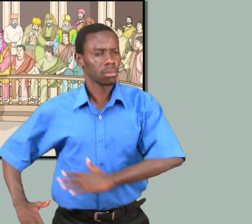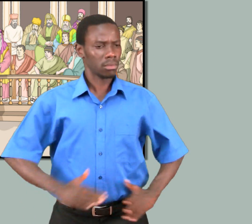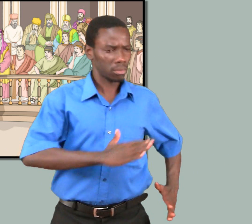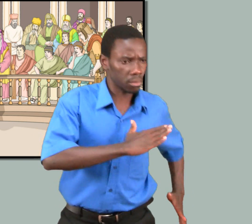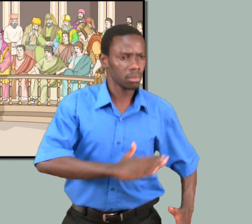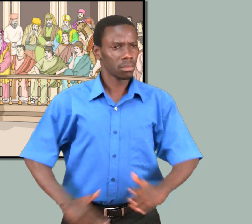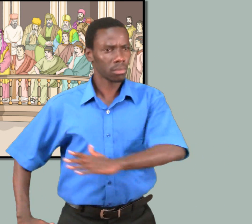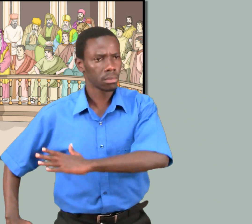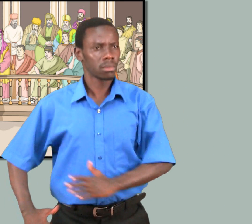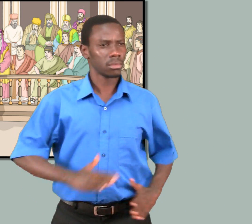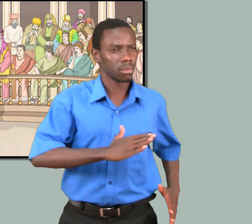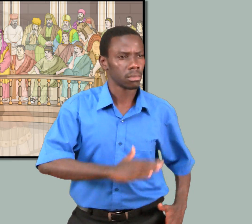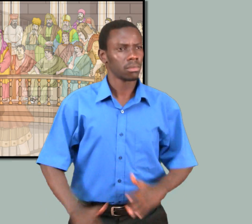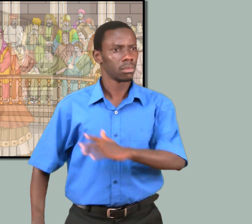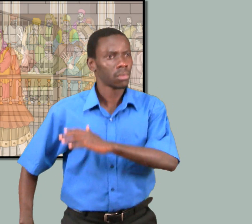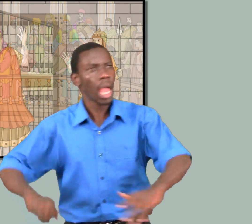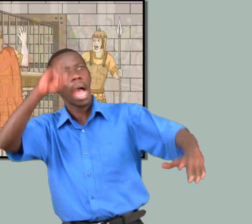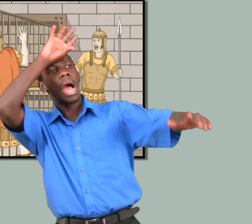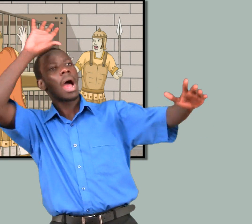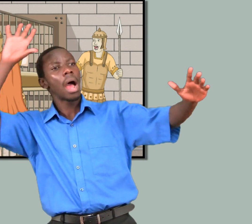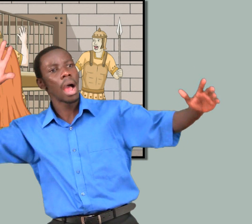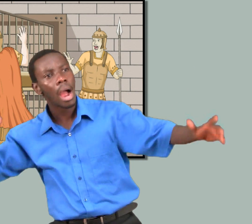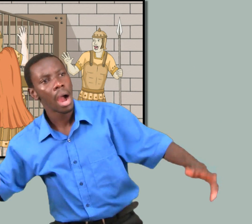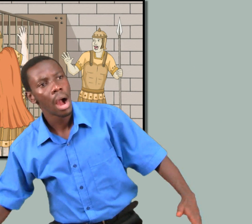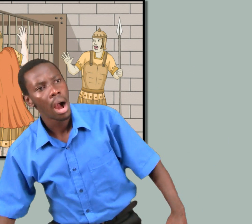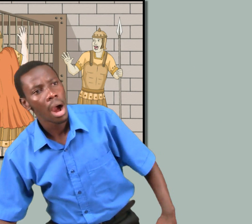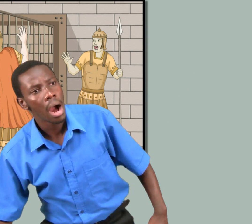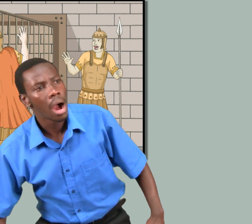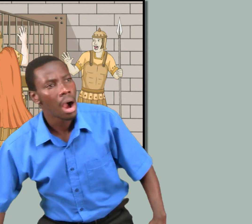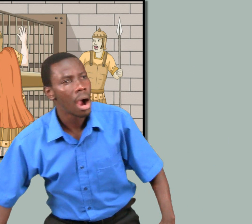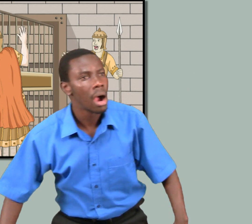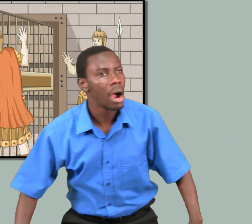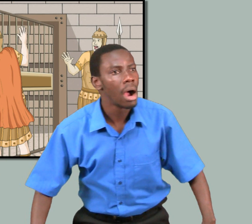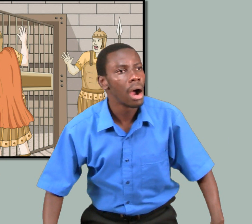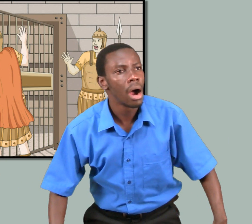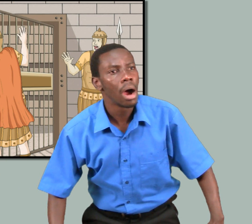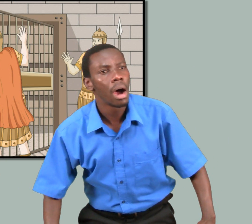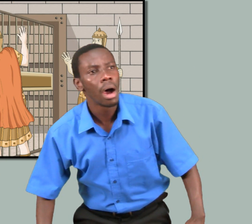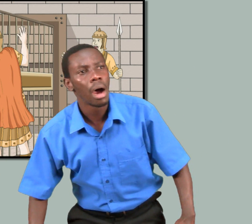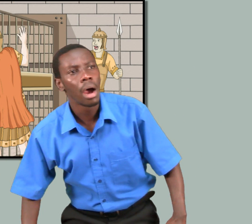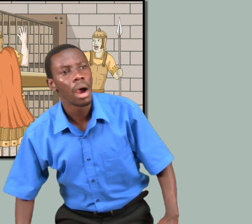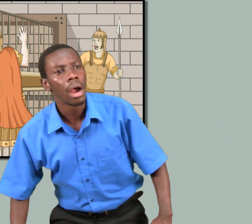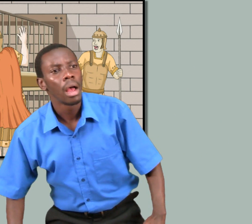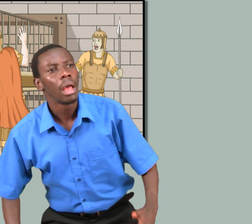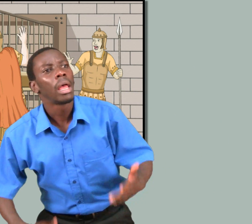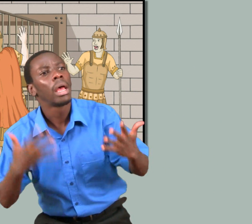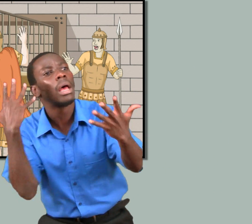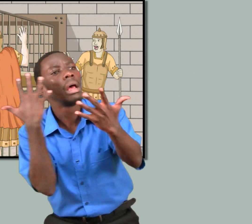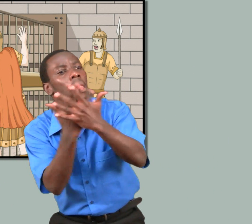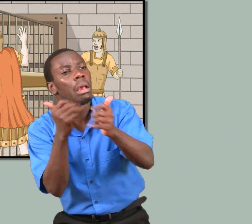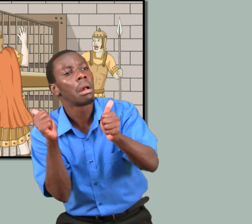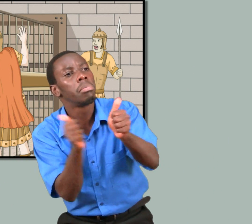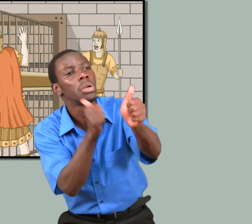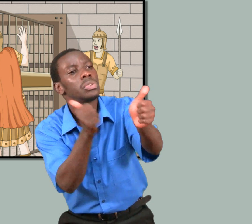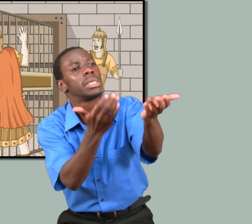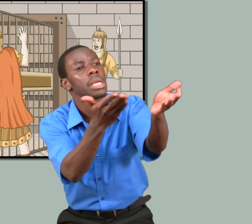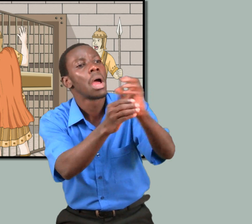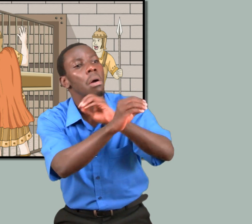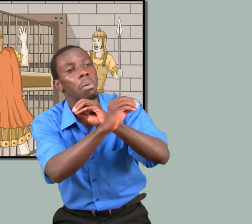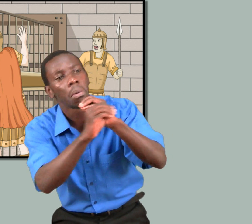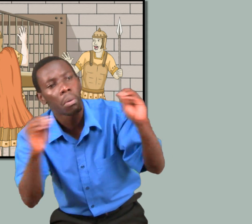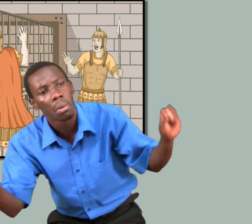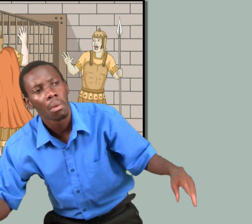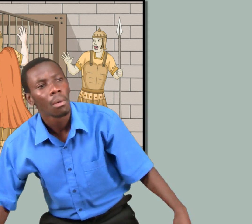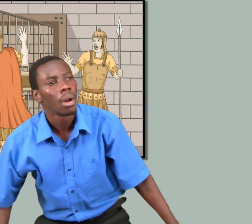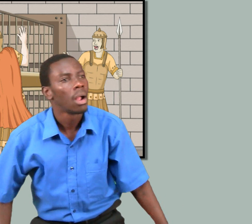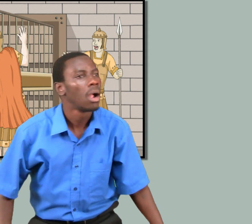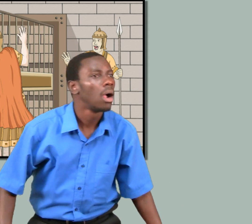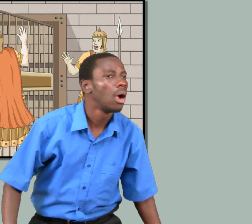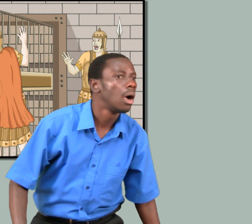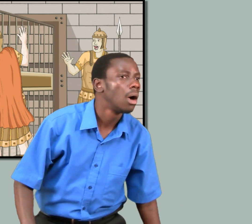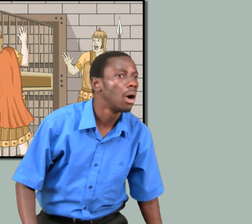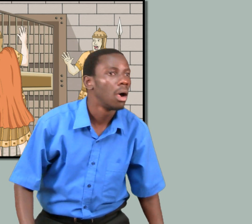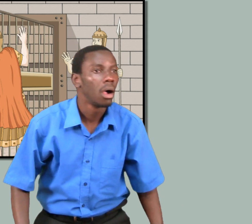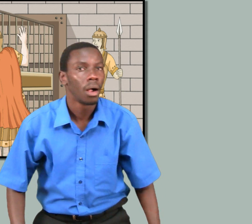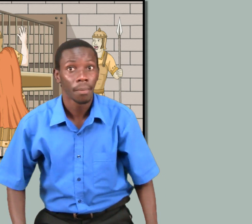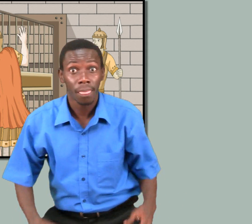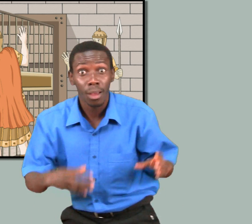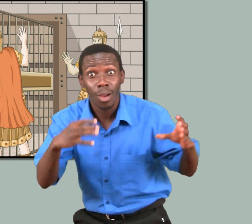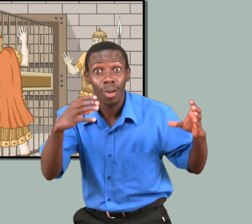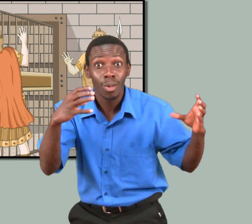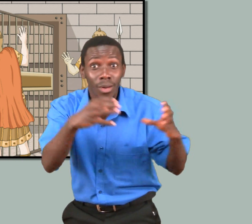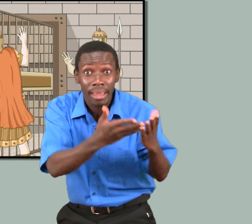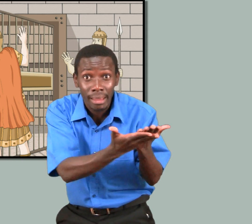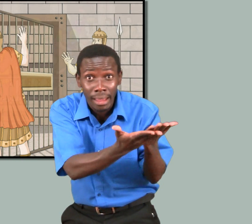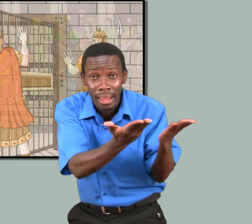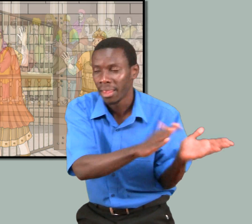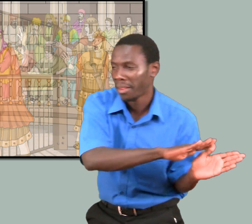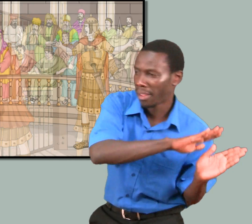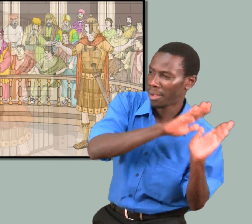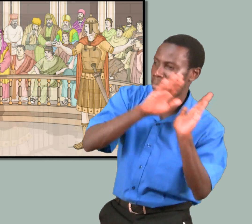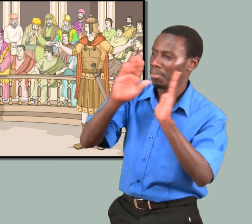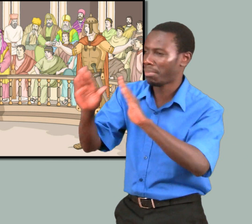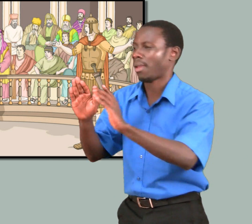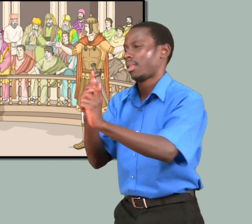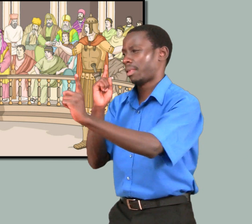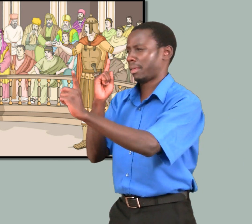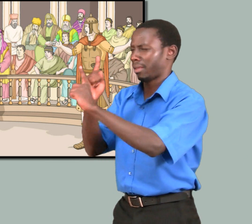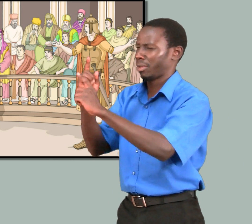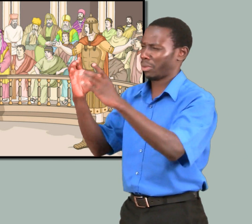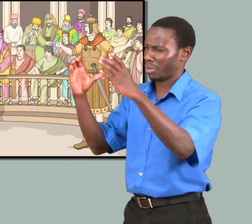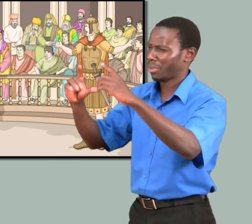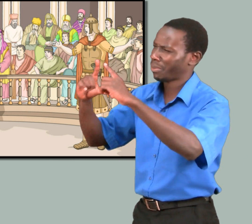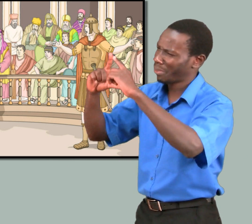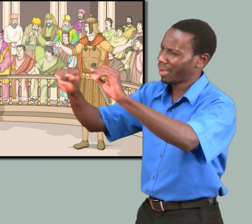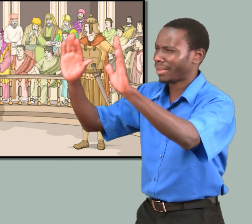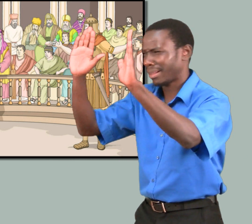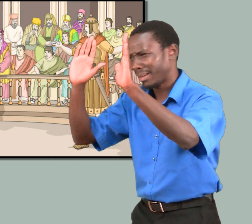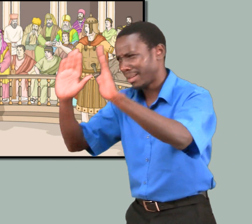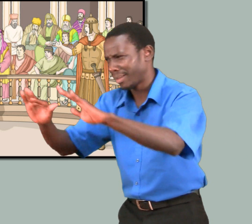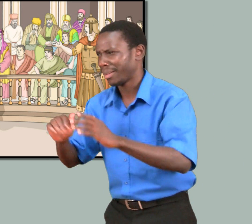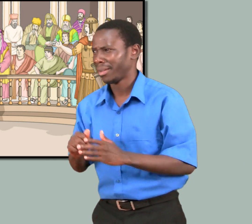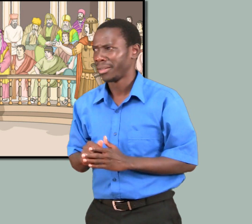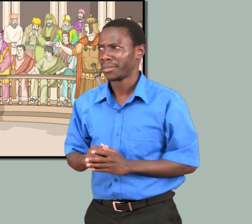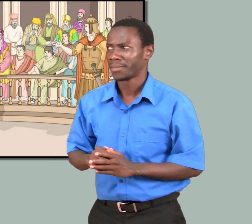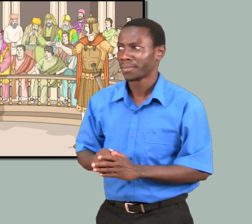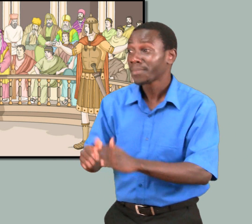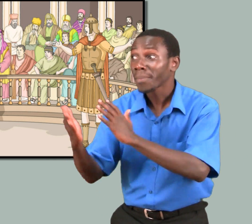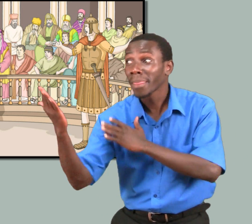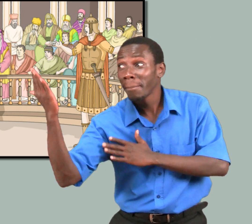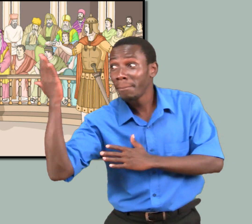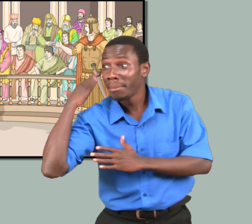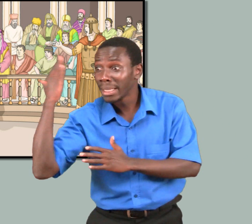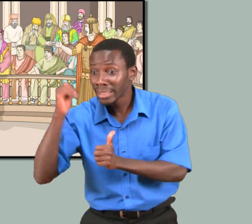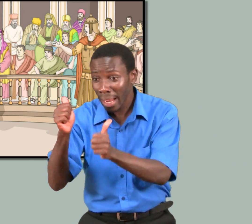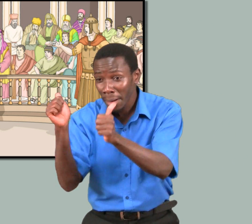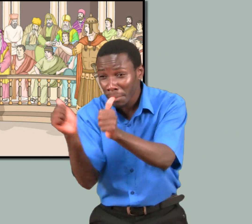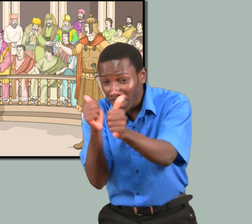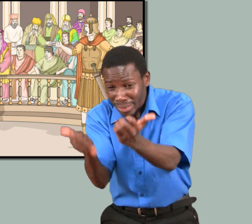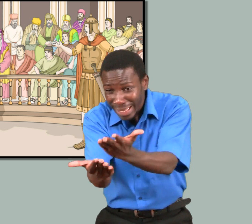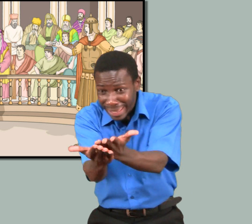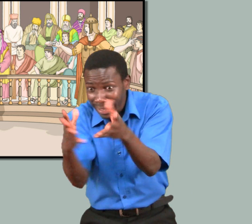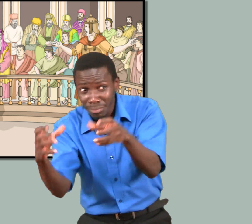But on arriving at the jail, the officers did not find them there.